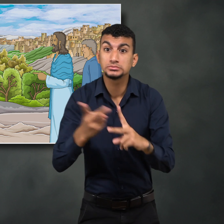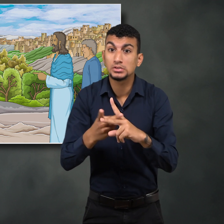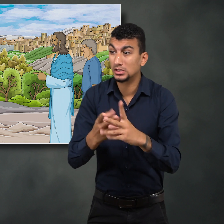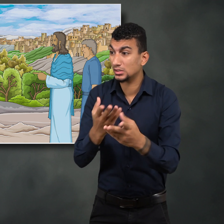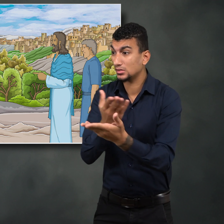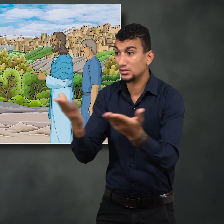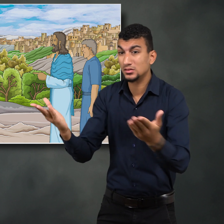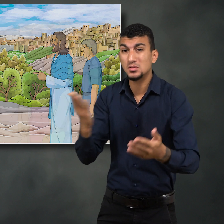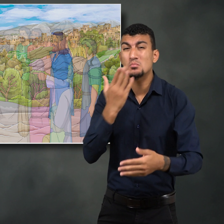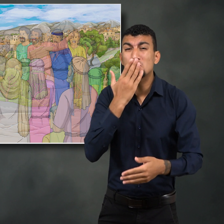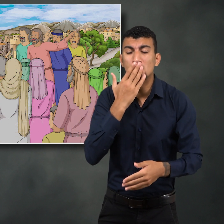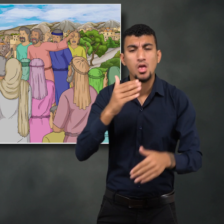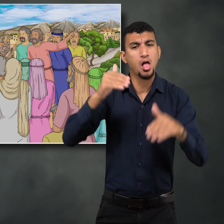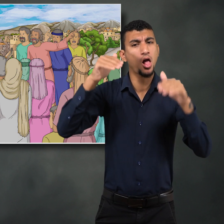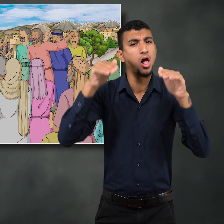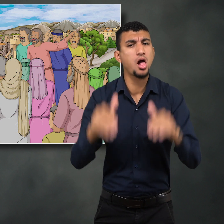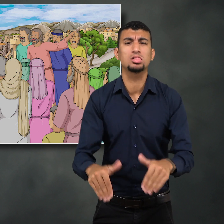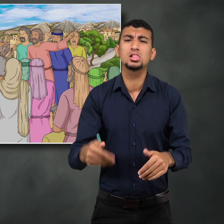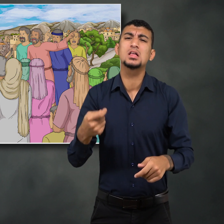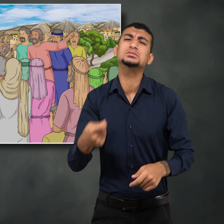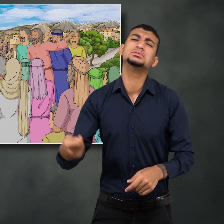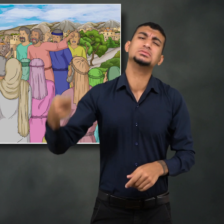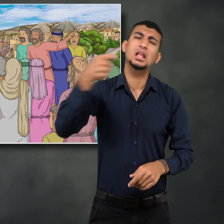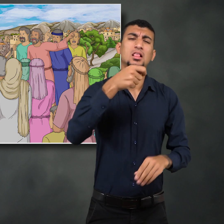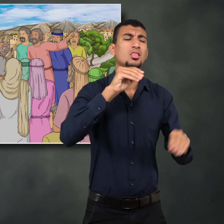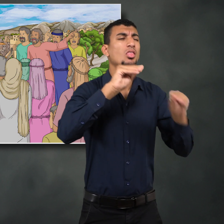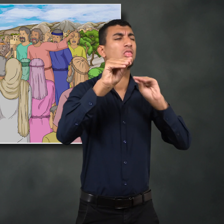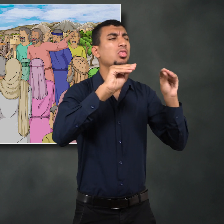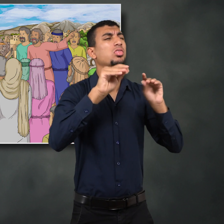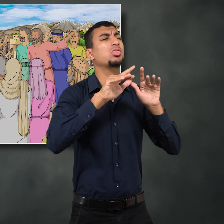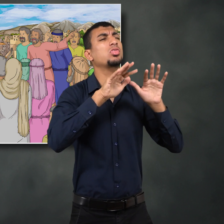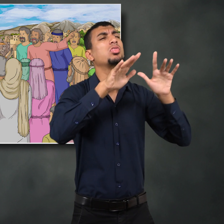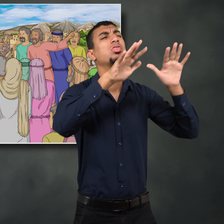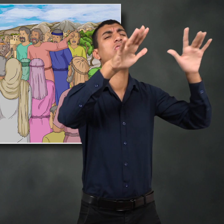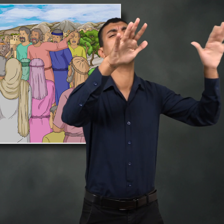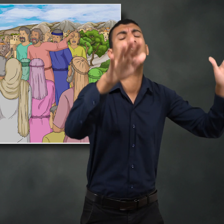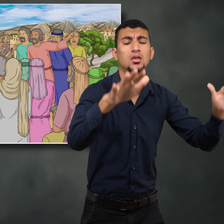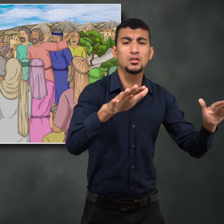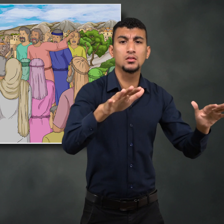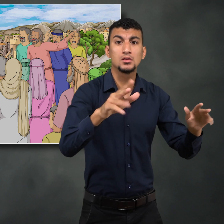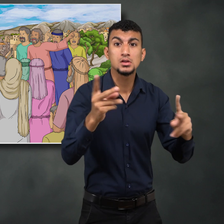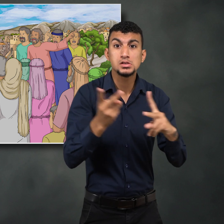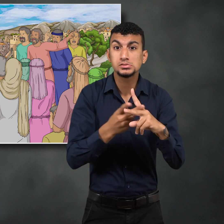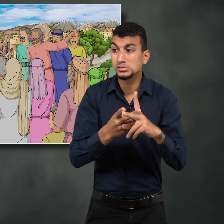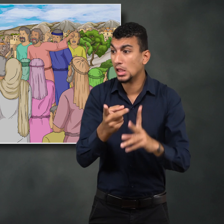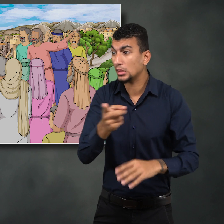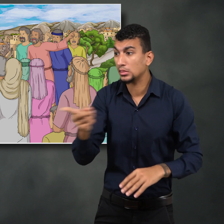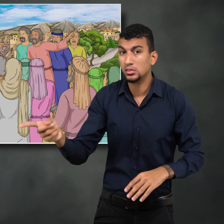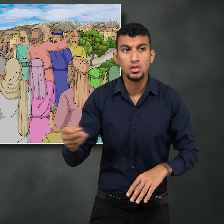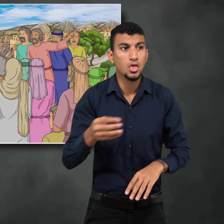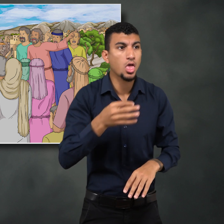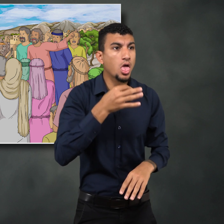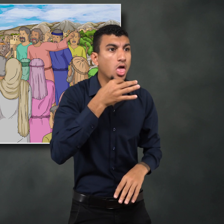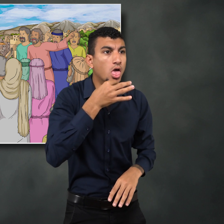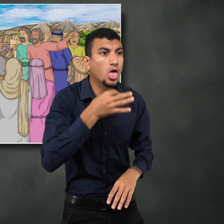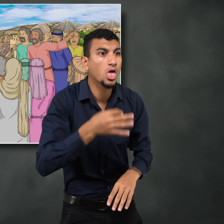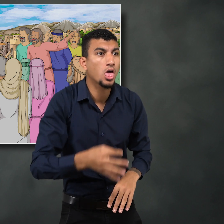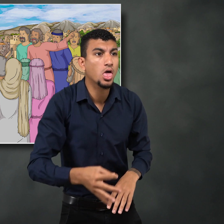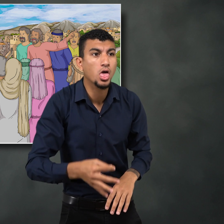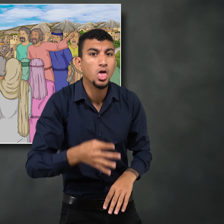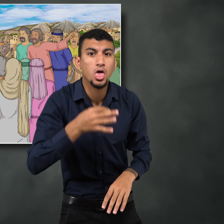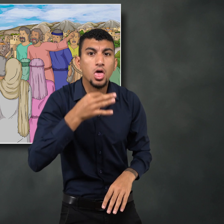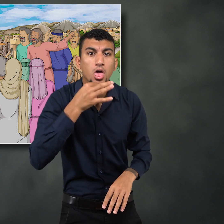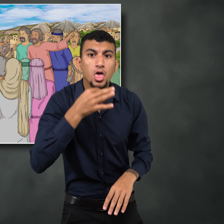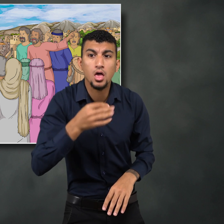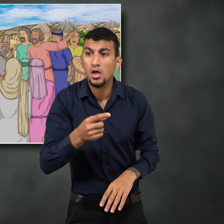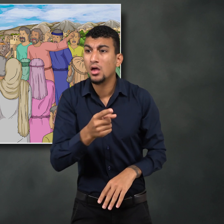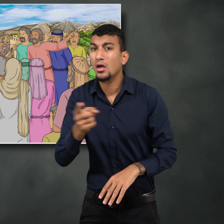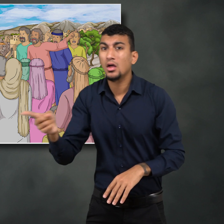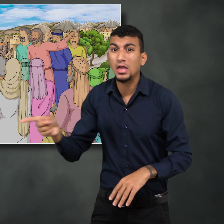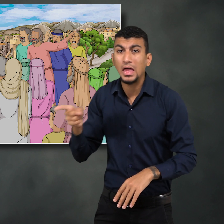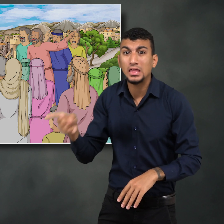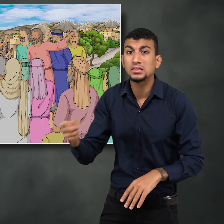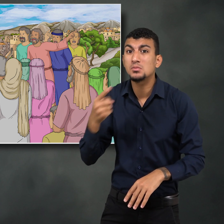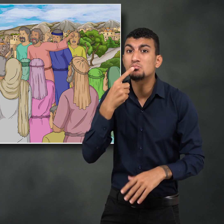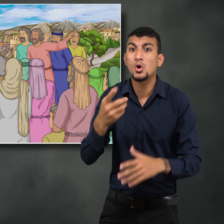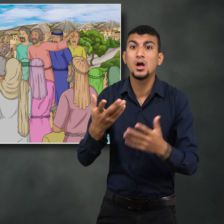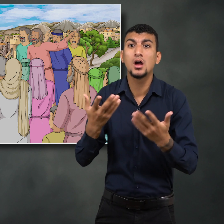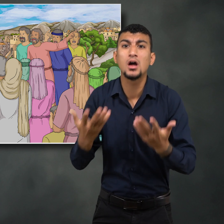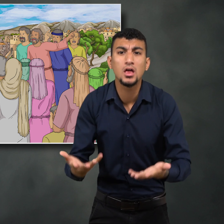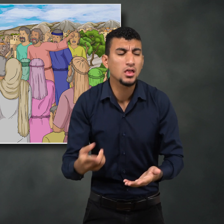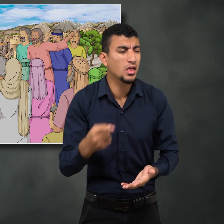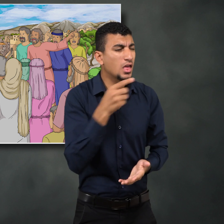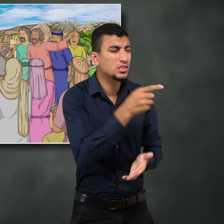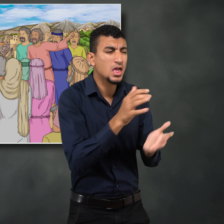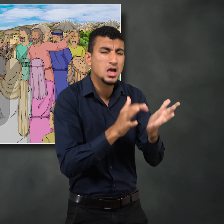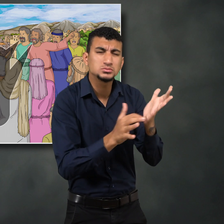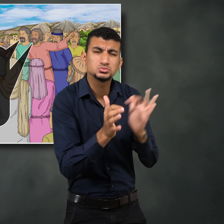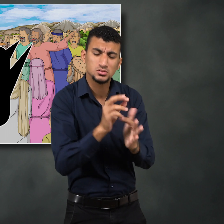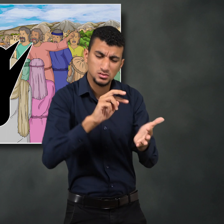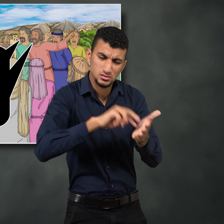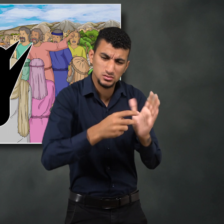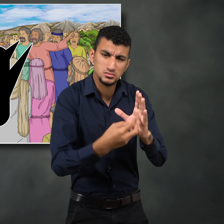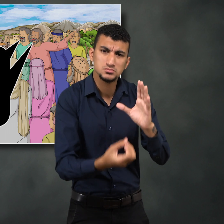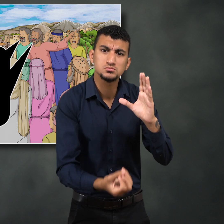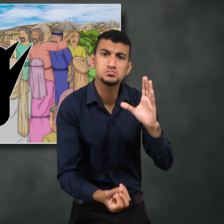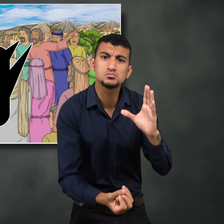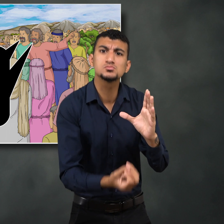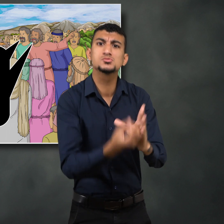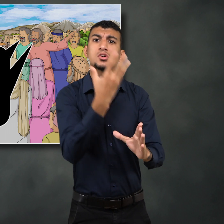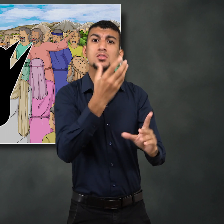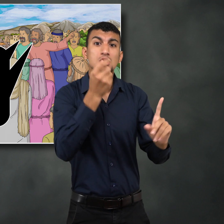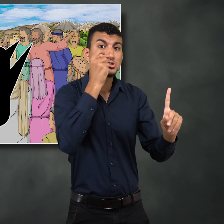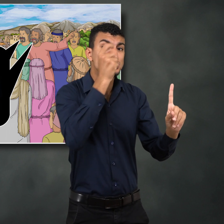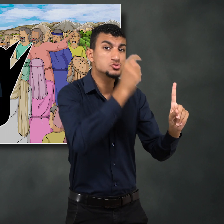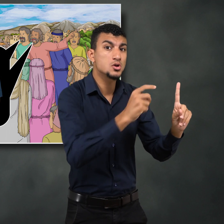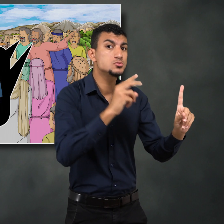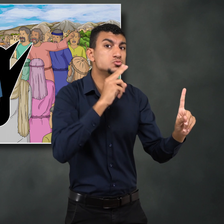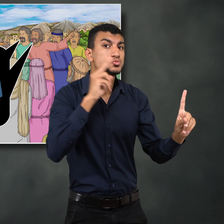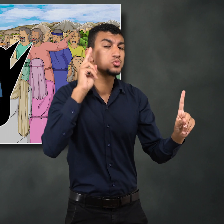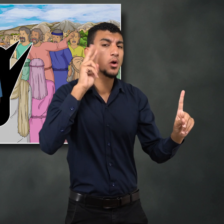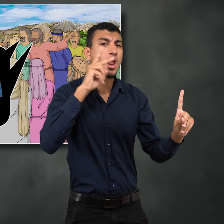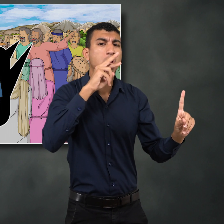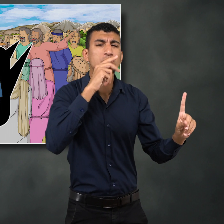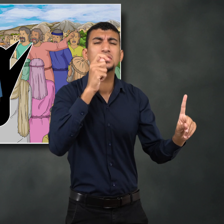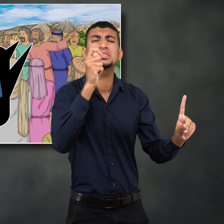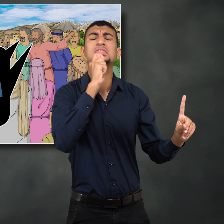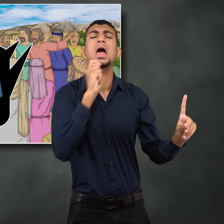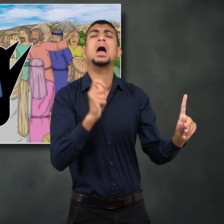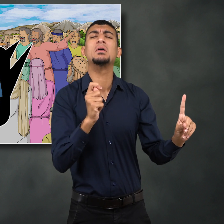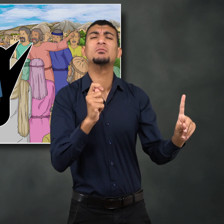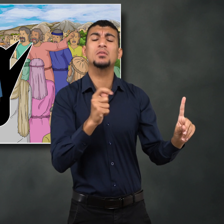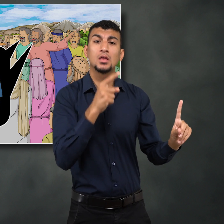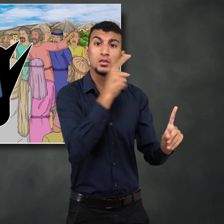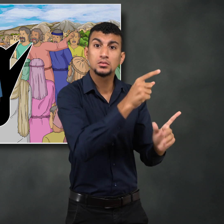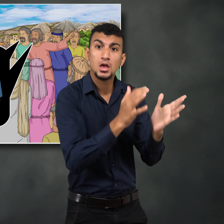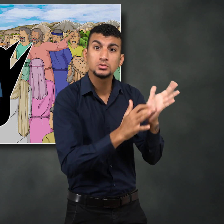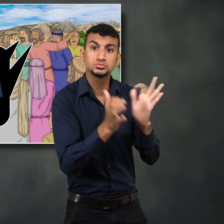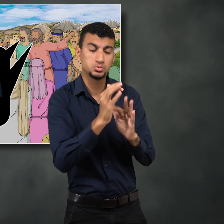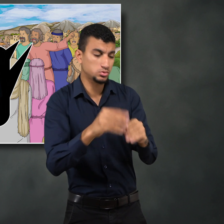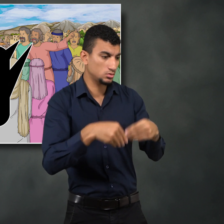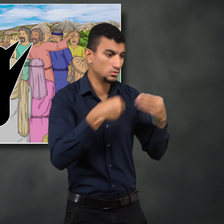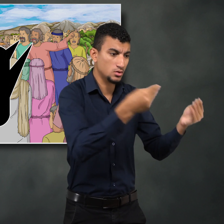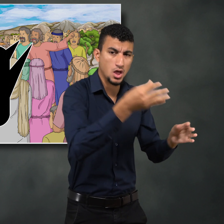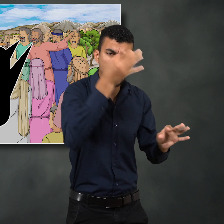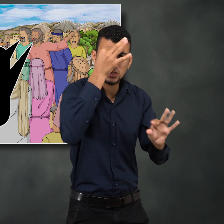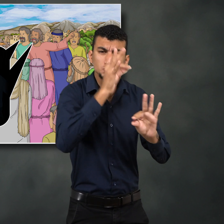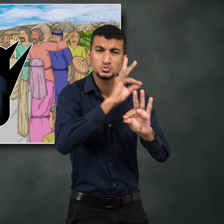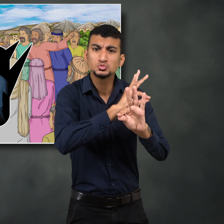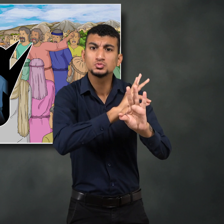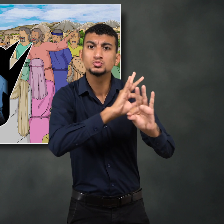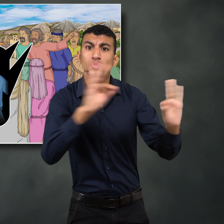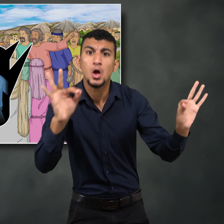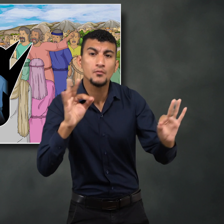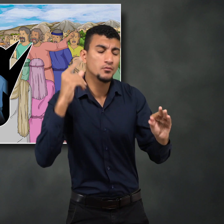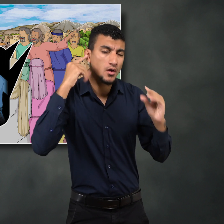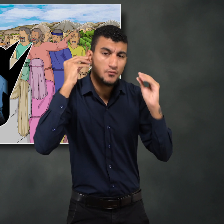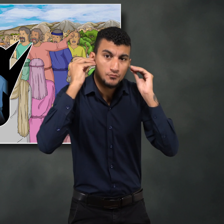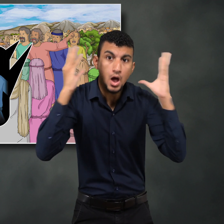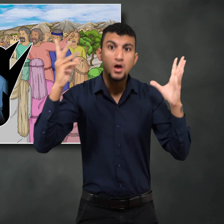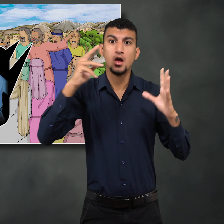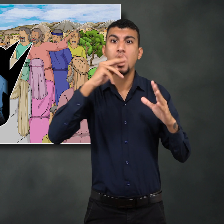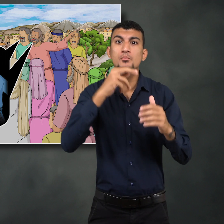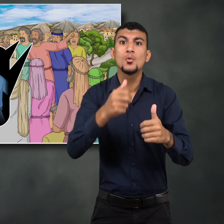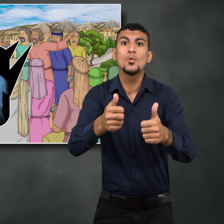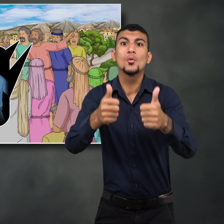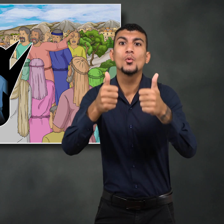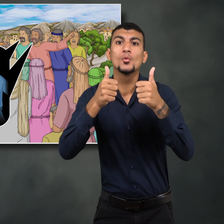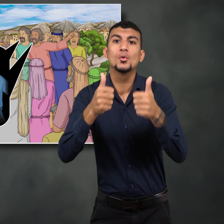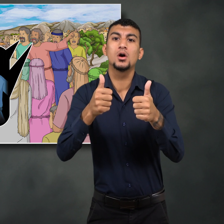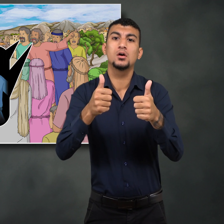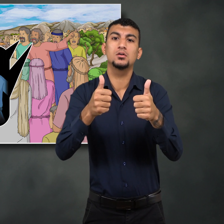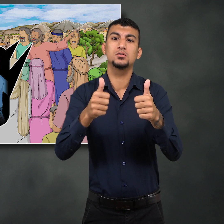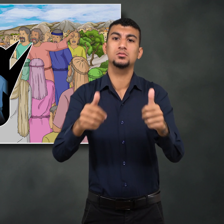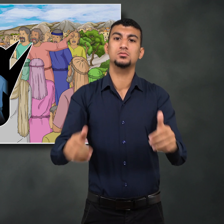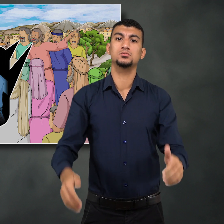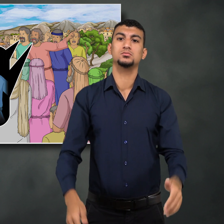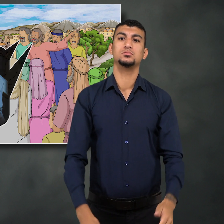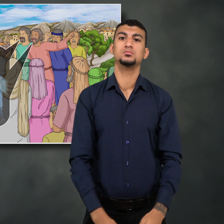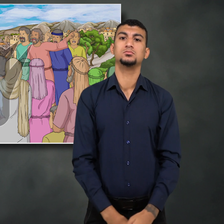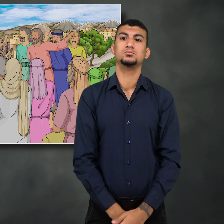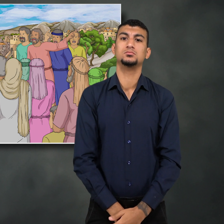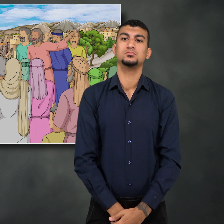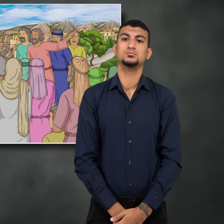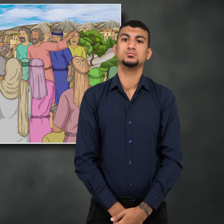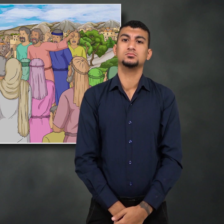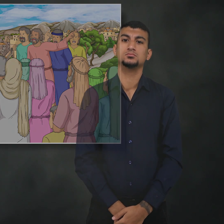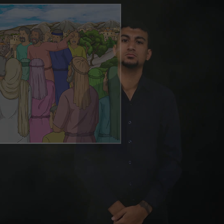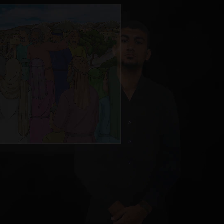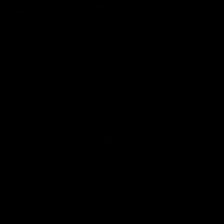But the more He ordered them, the more widely they proclaimed it. The people were utterly astonished and said, “He has done all things well! He makes even the deaf hear and the mute speak!”